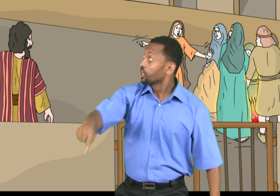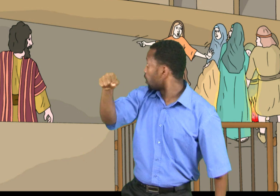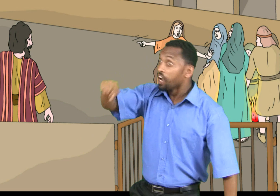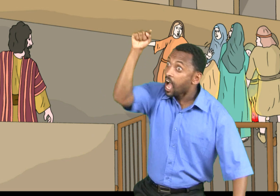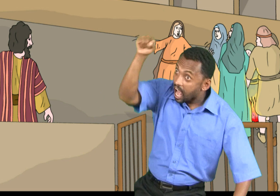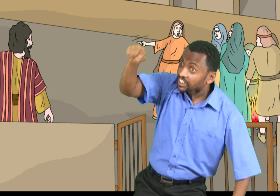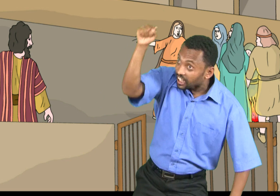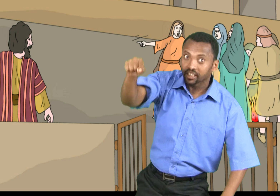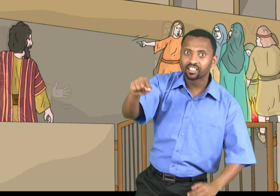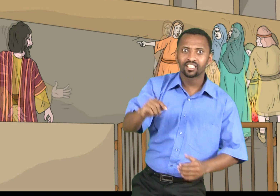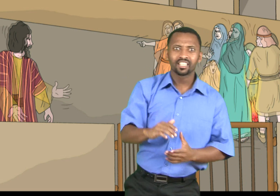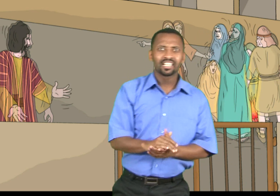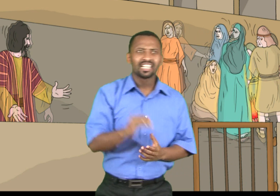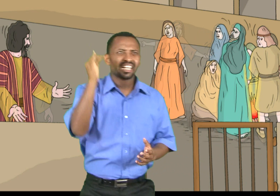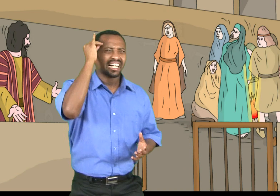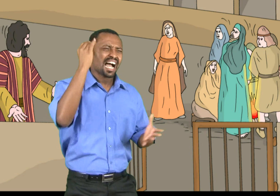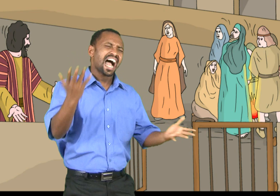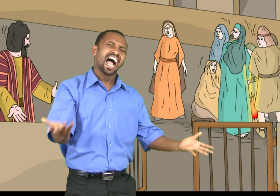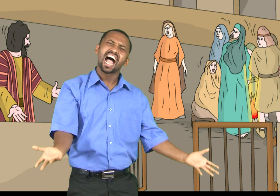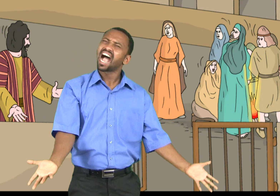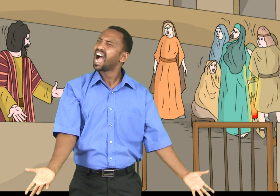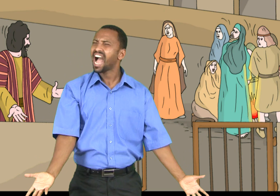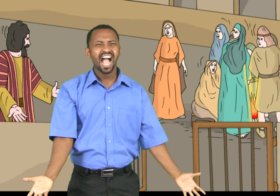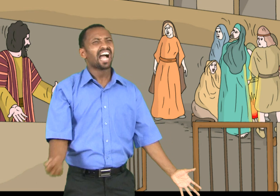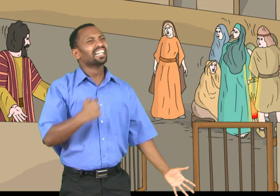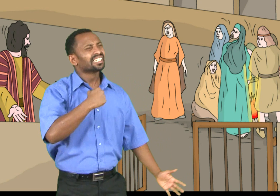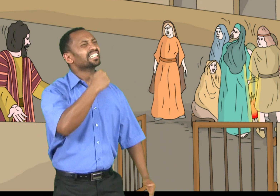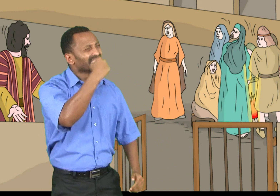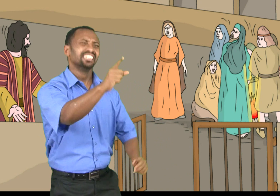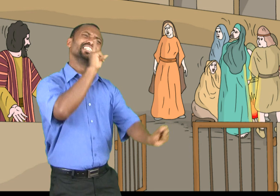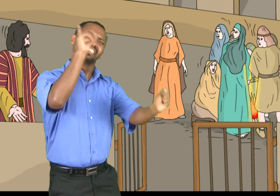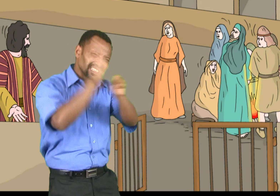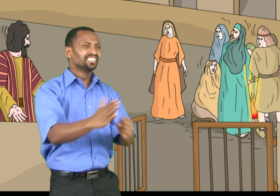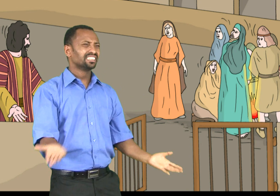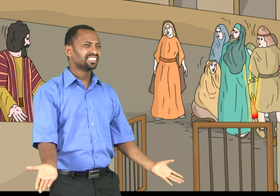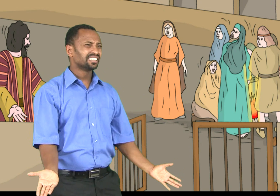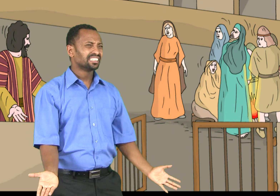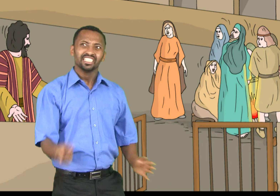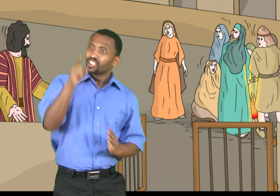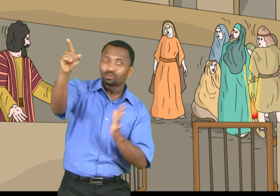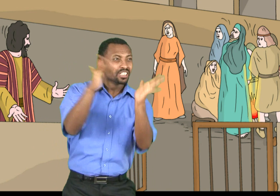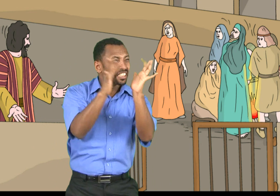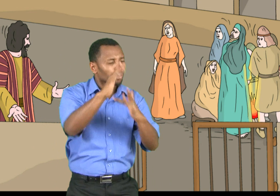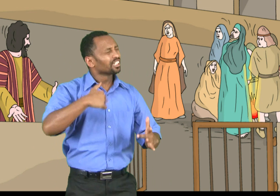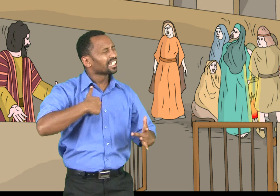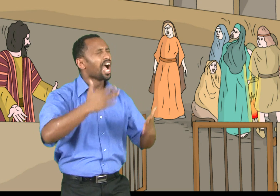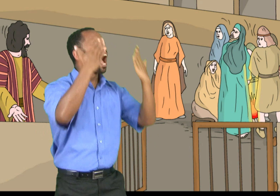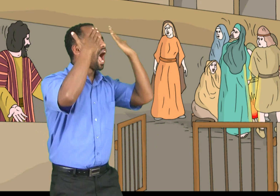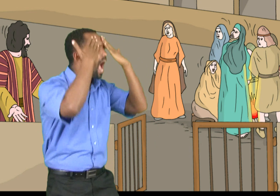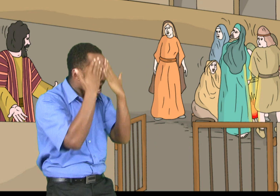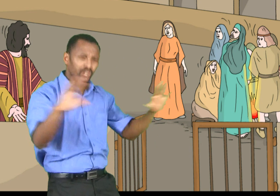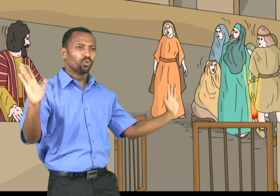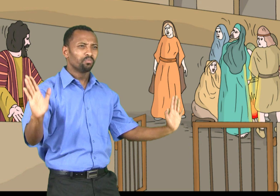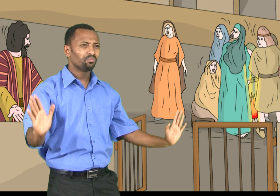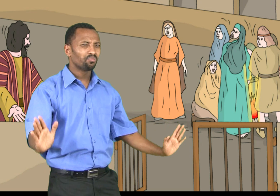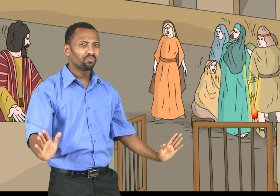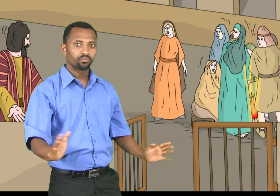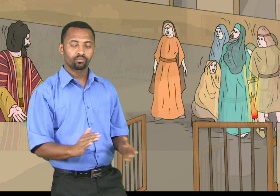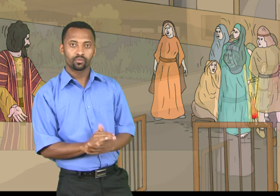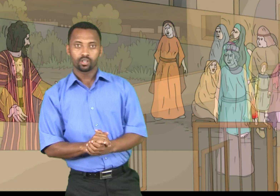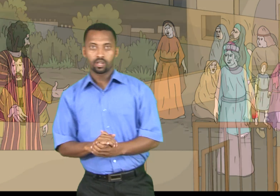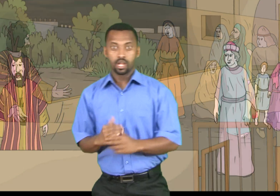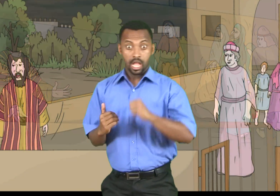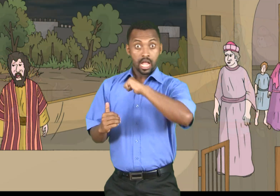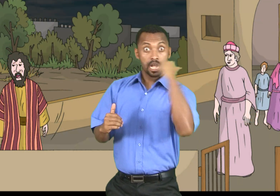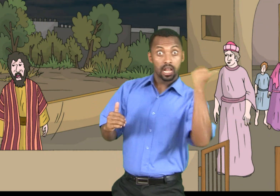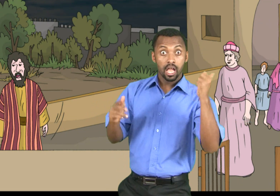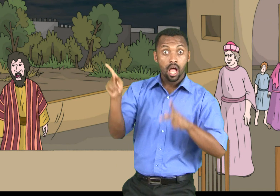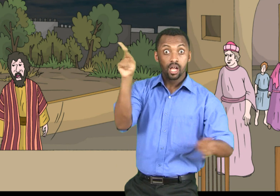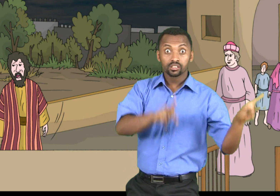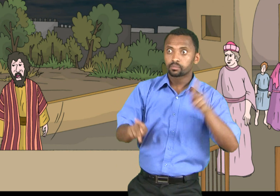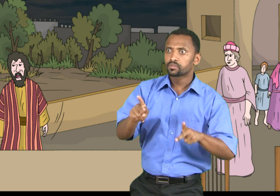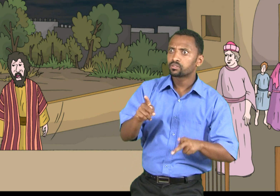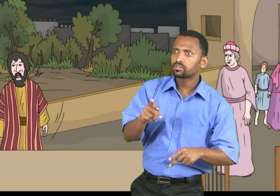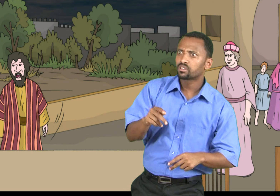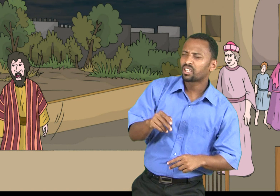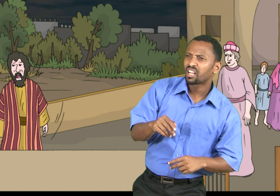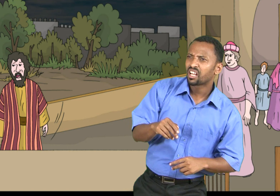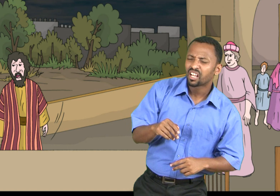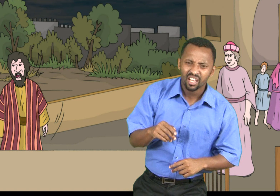And again he denied it with an oath: “I do not know the man!”